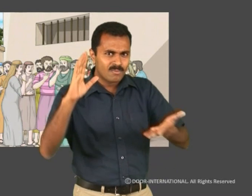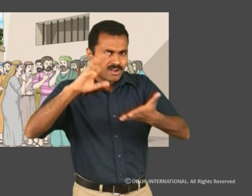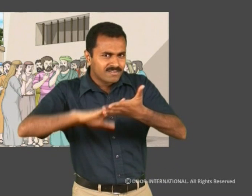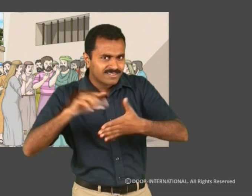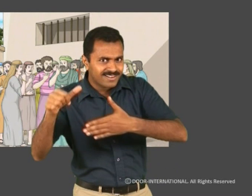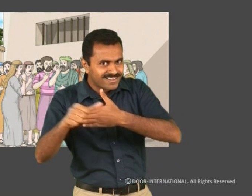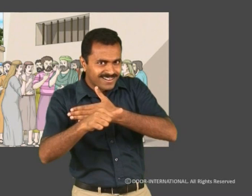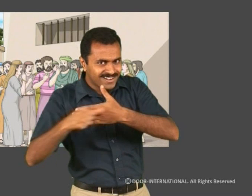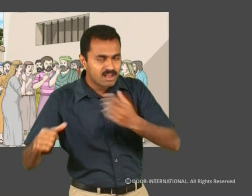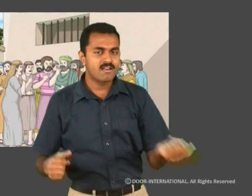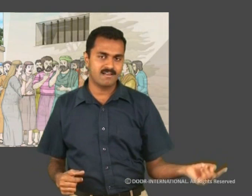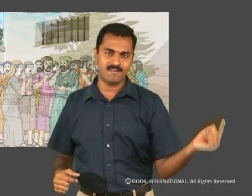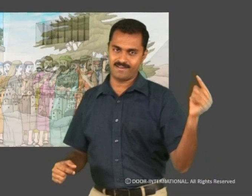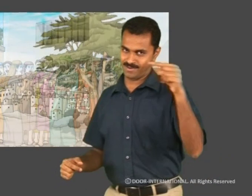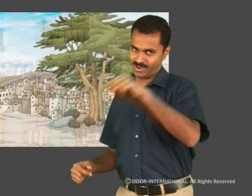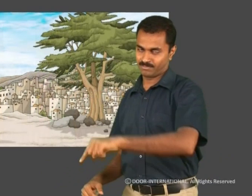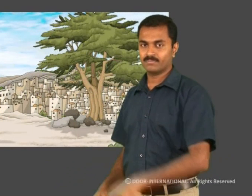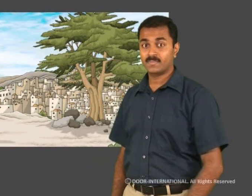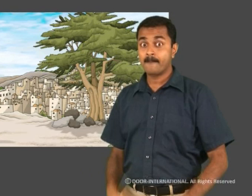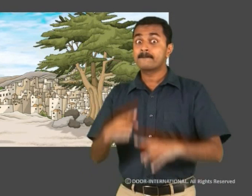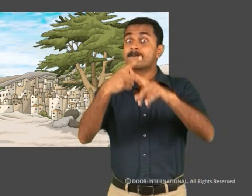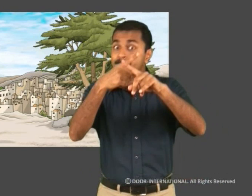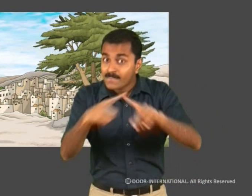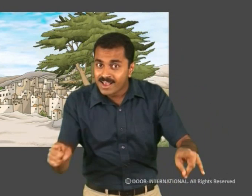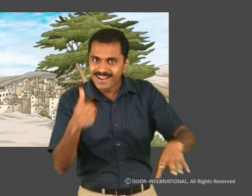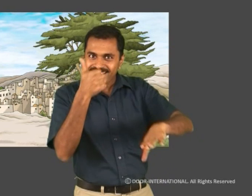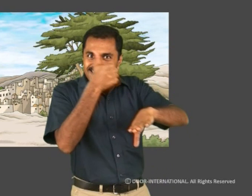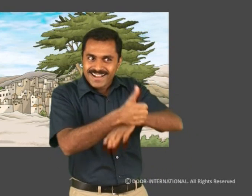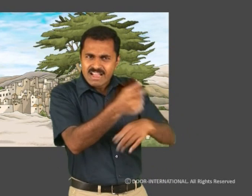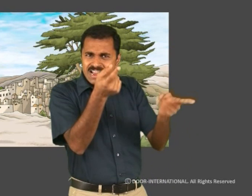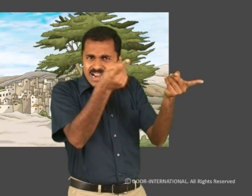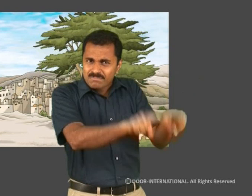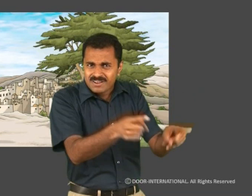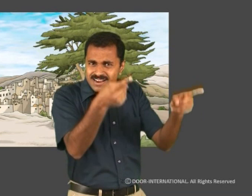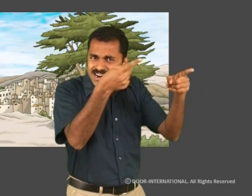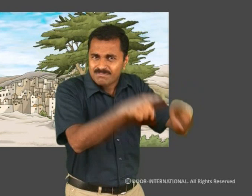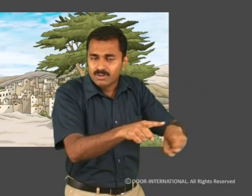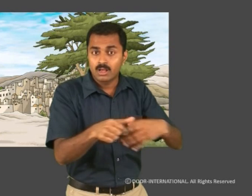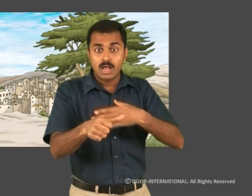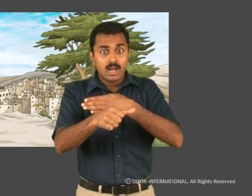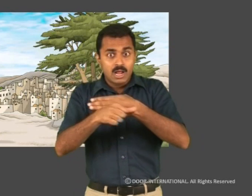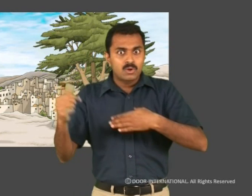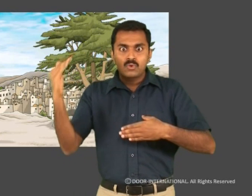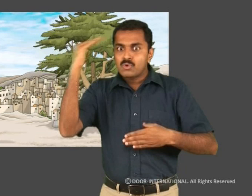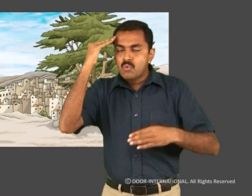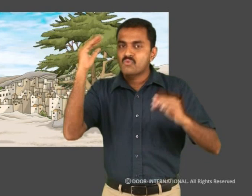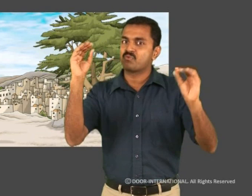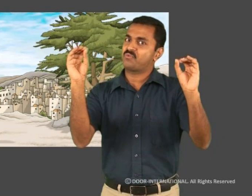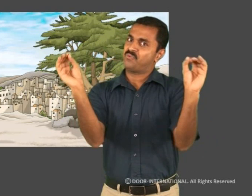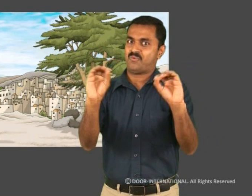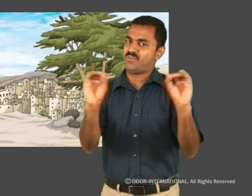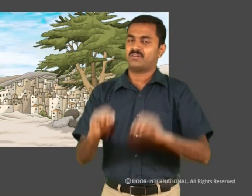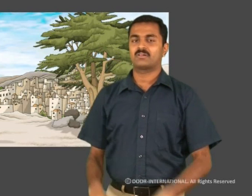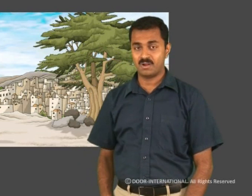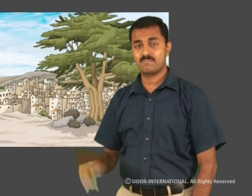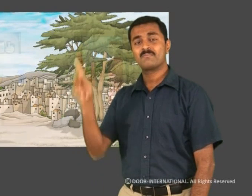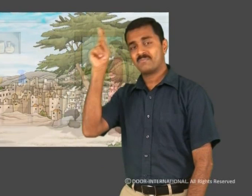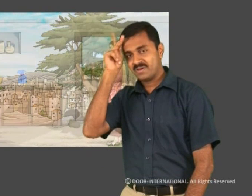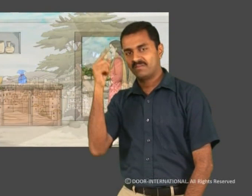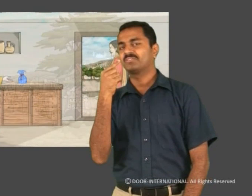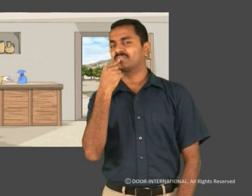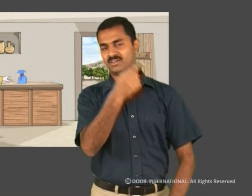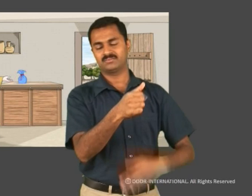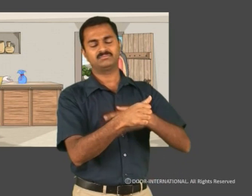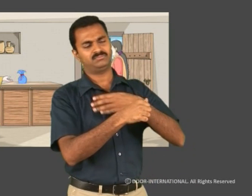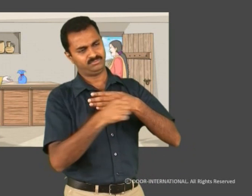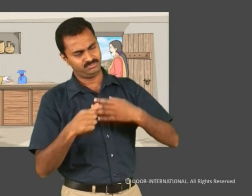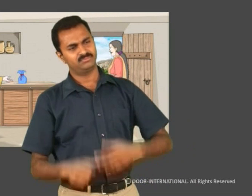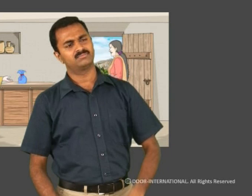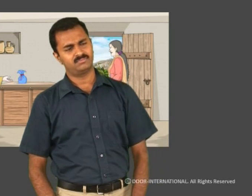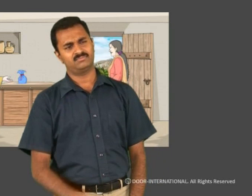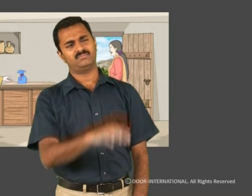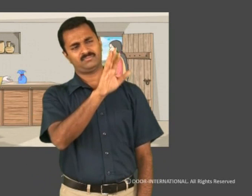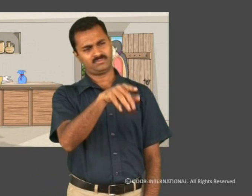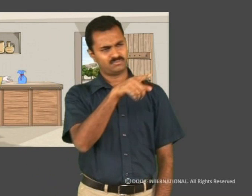About three hours later his wife also came in, unaware of what had happened.